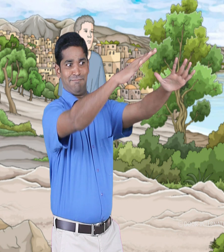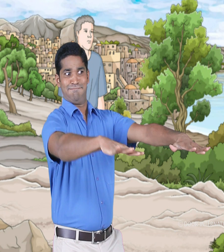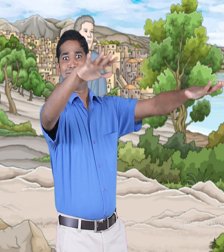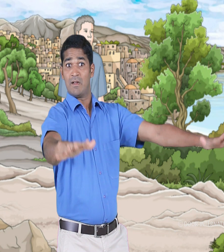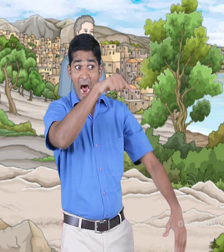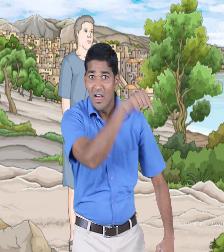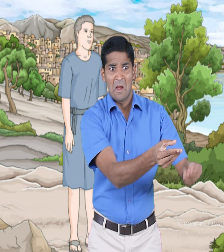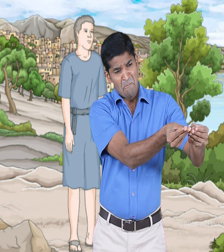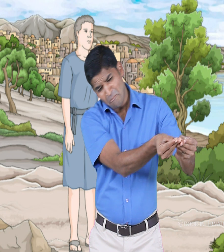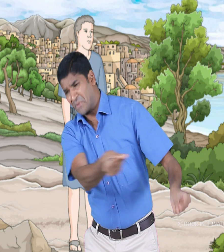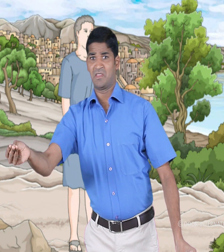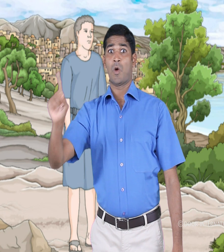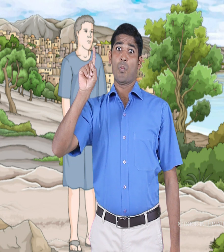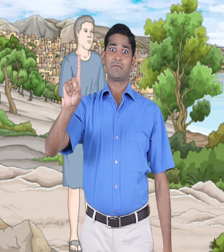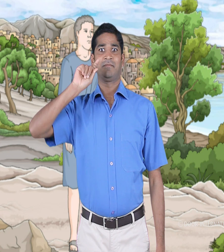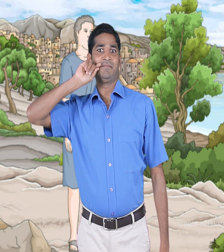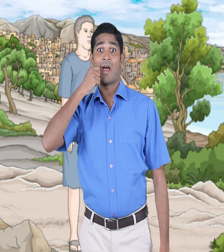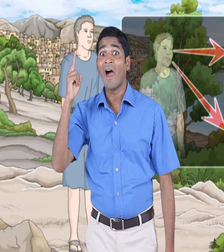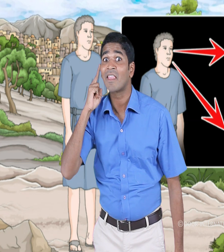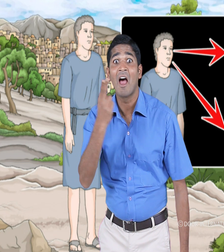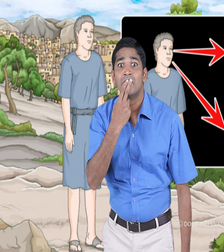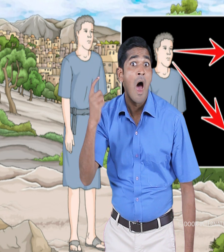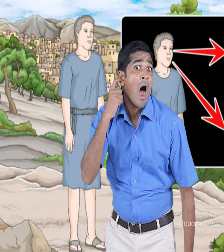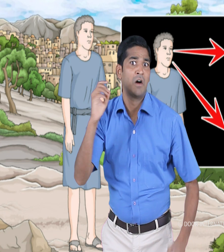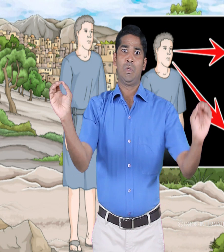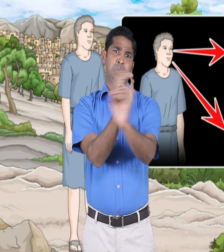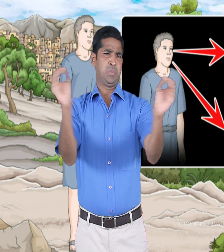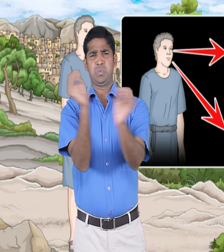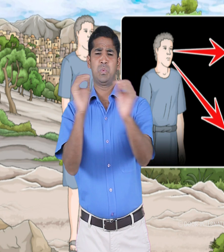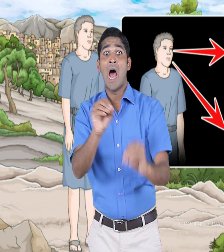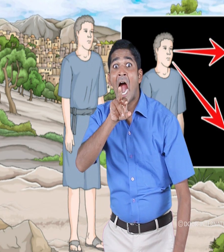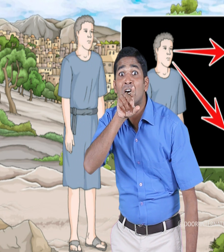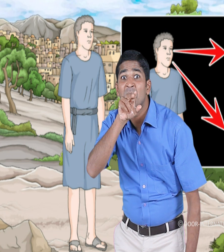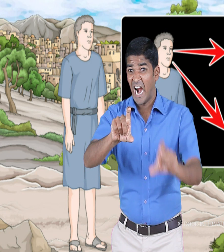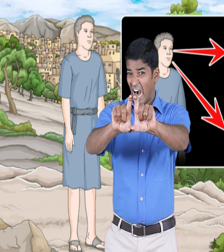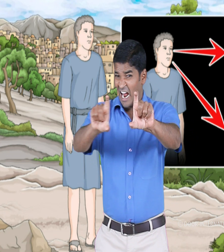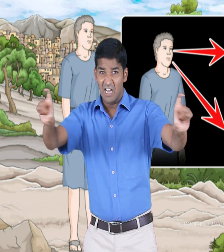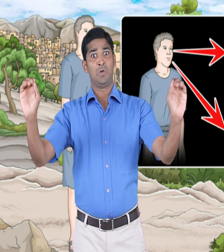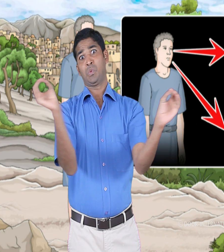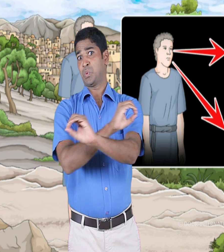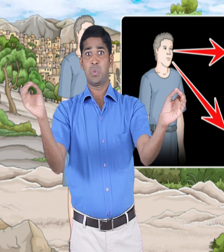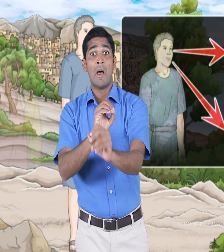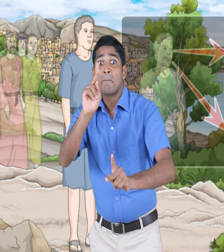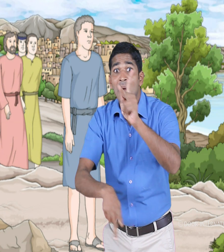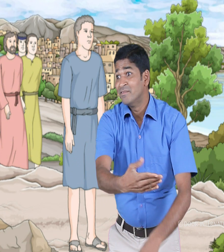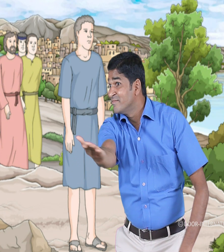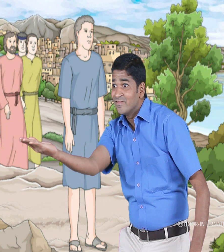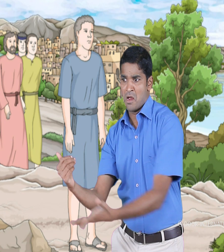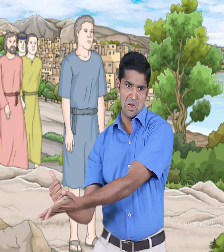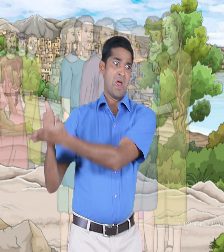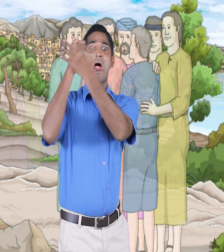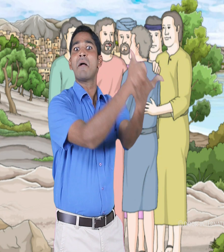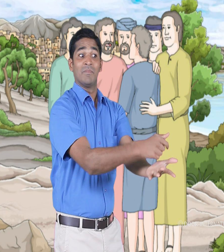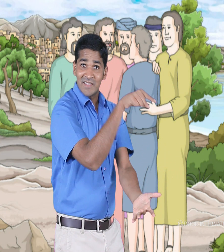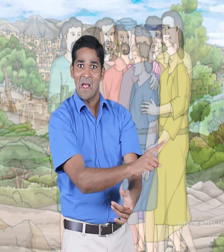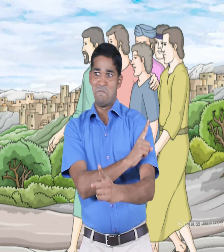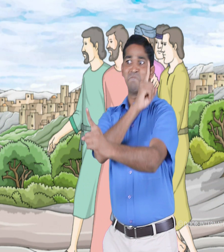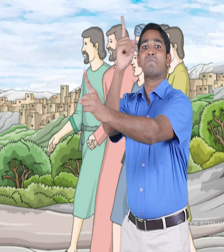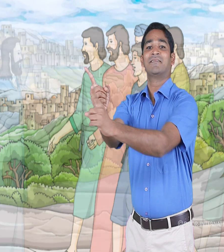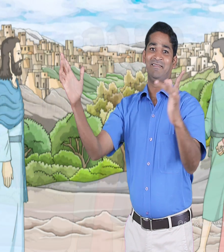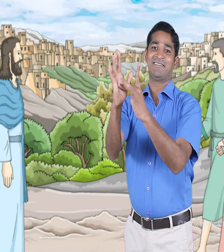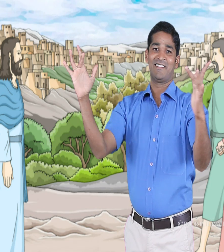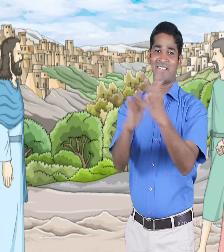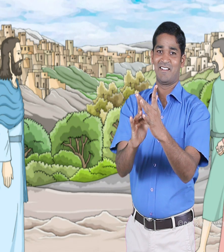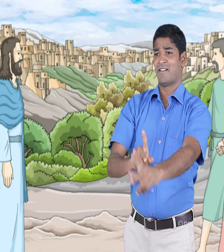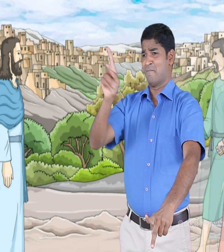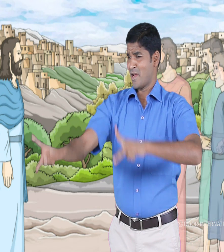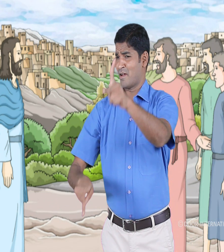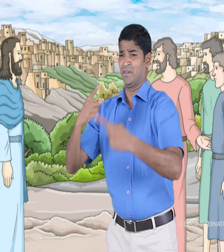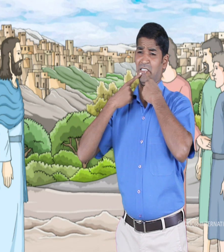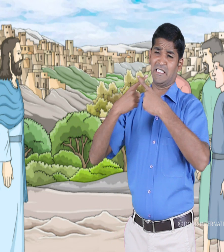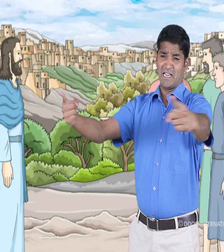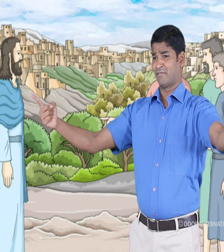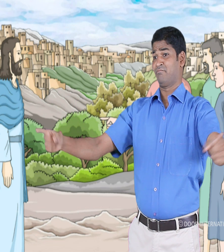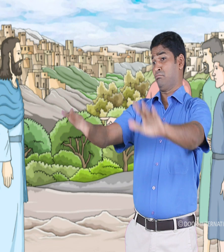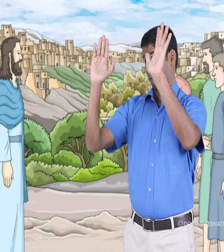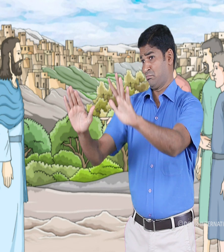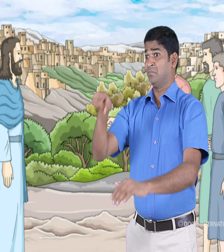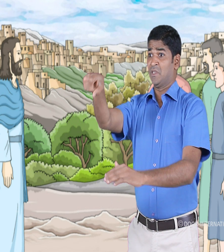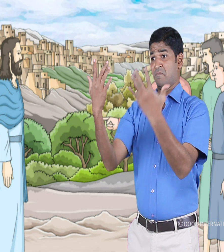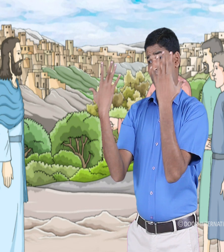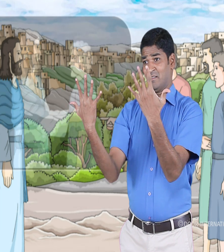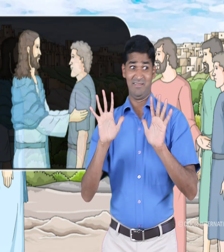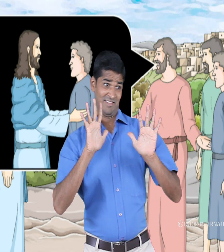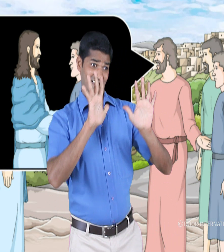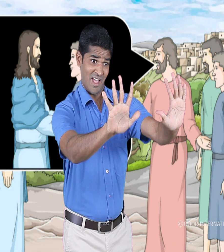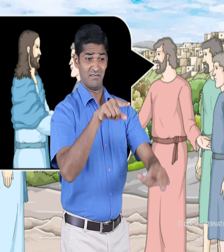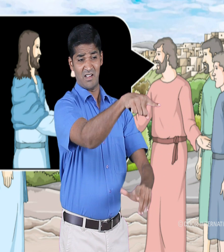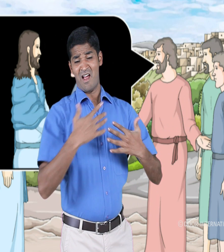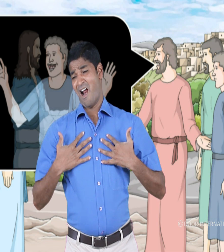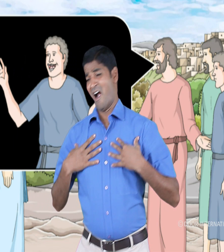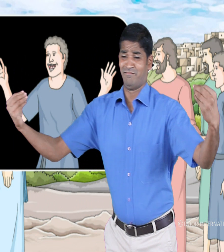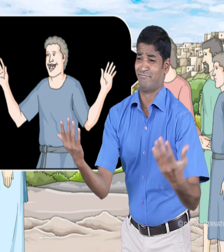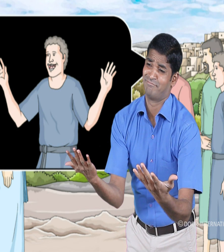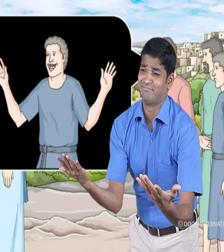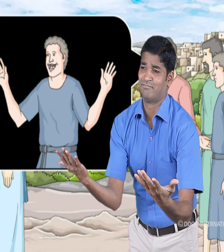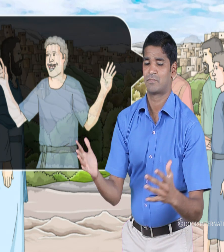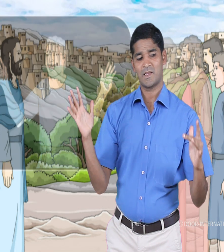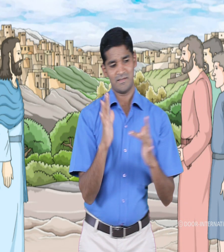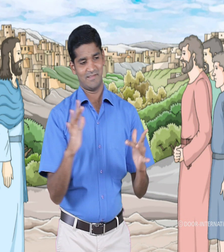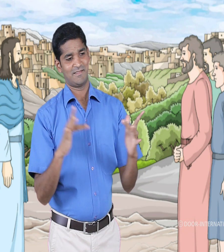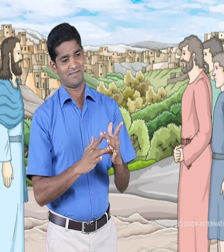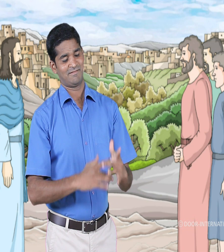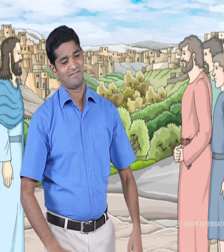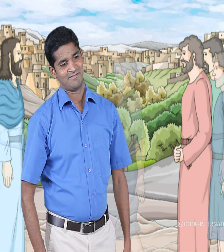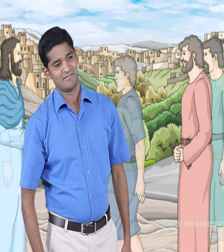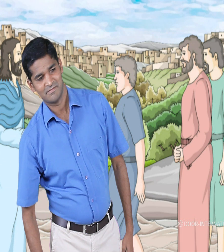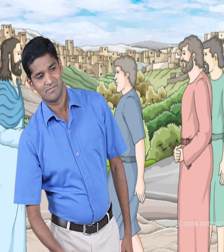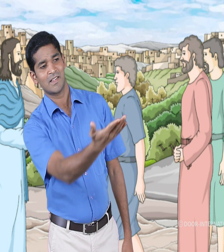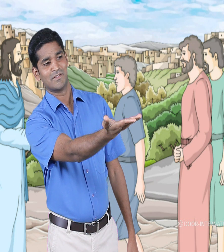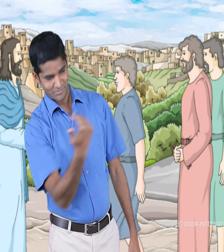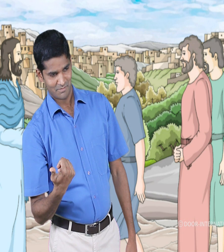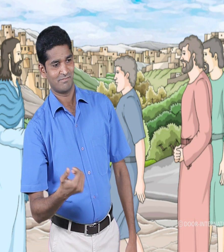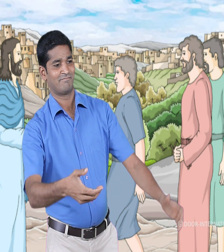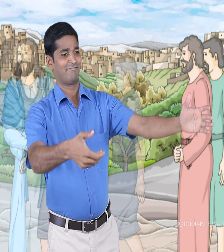Some people brought to Him a man who was deaf and hardly able to speak, and they begged Jesus to place His hand on him.